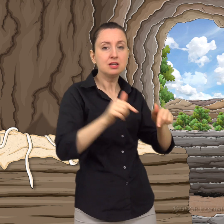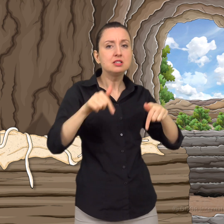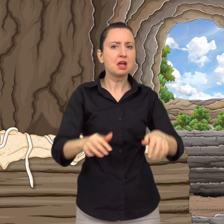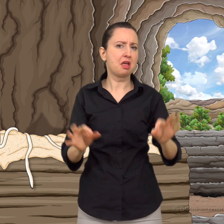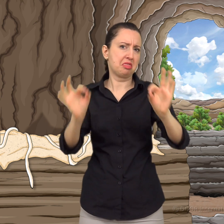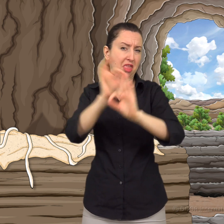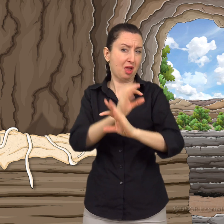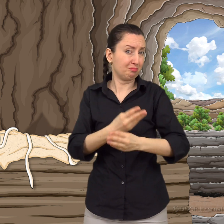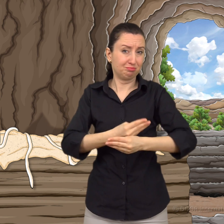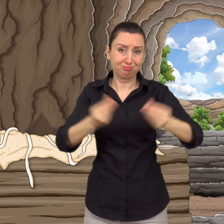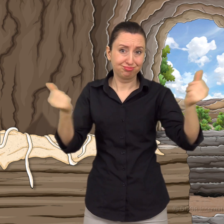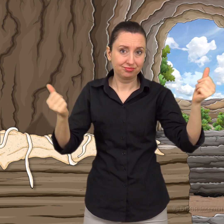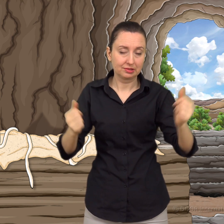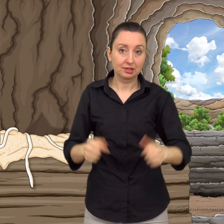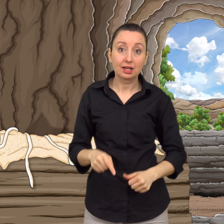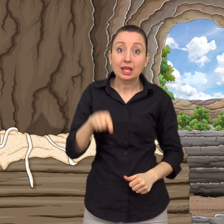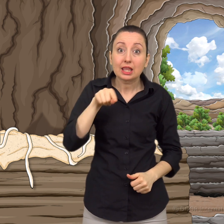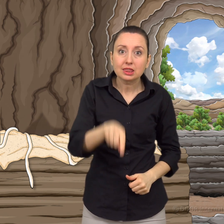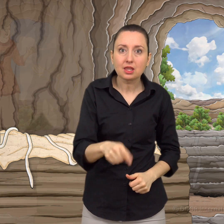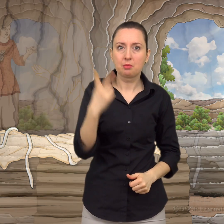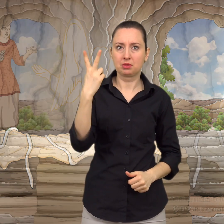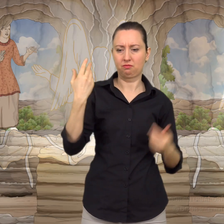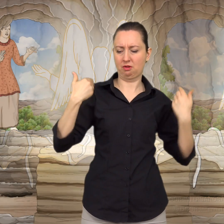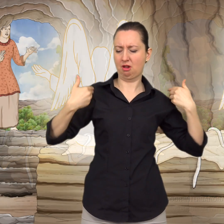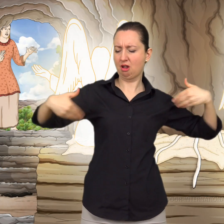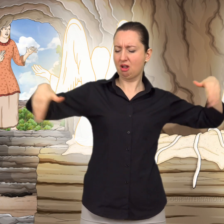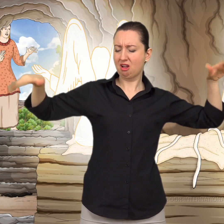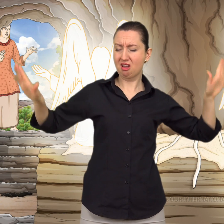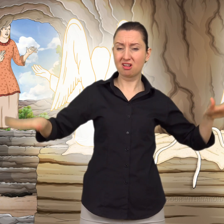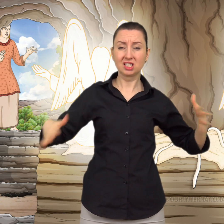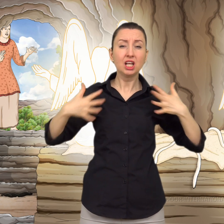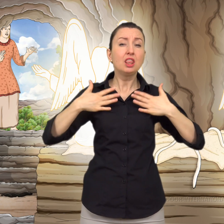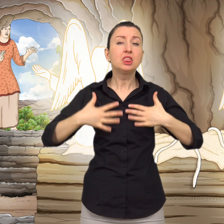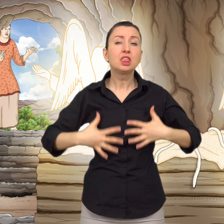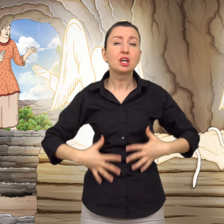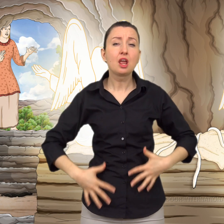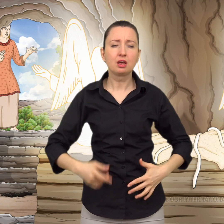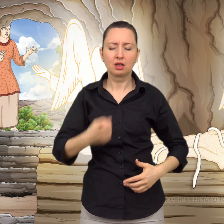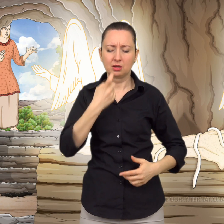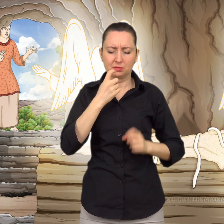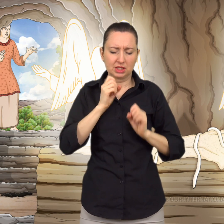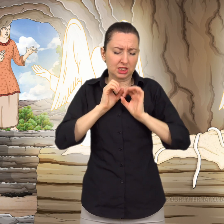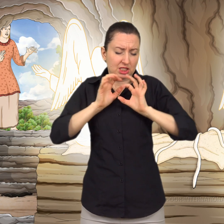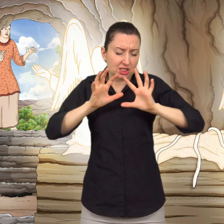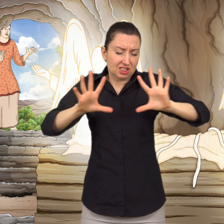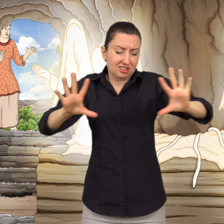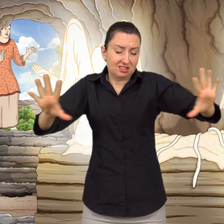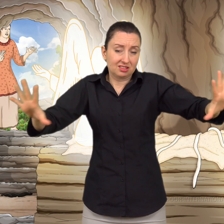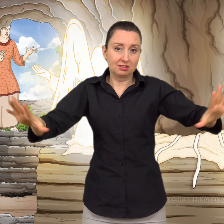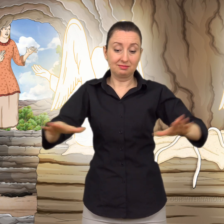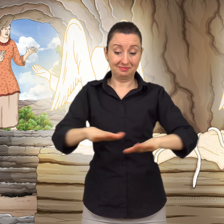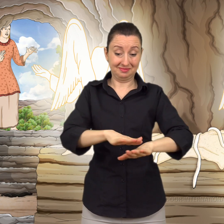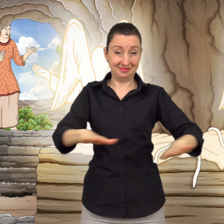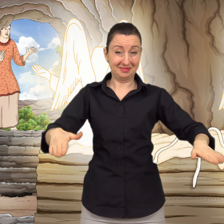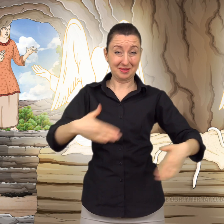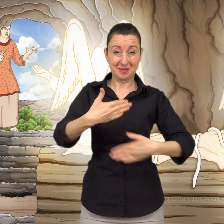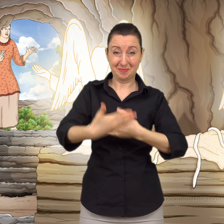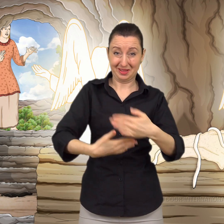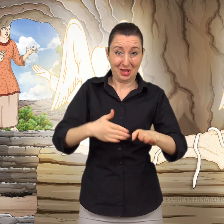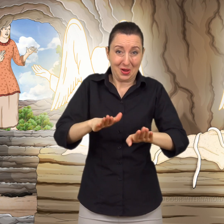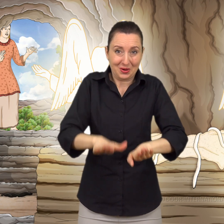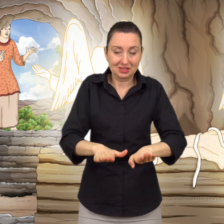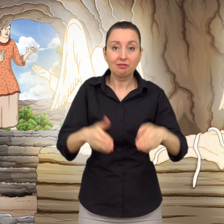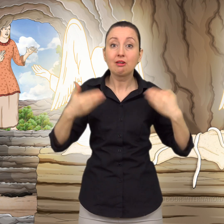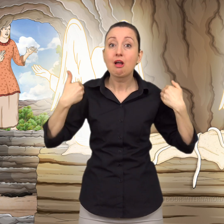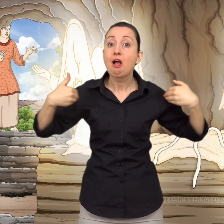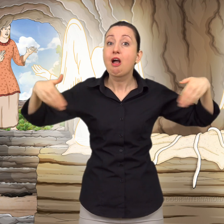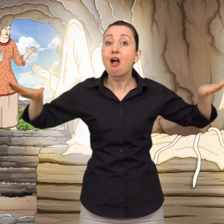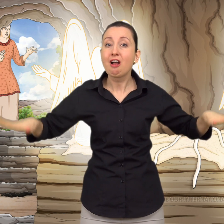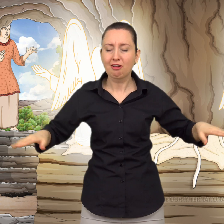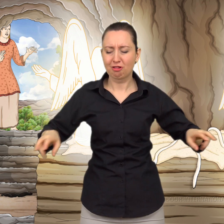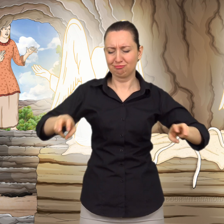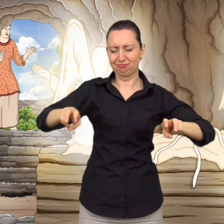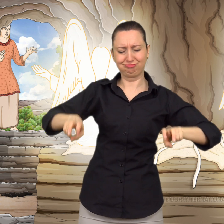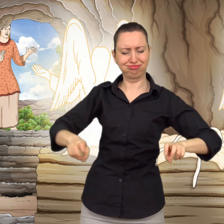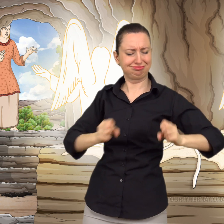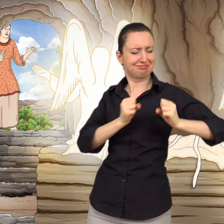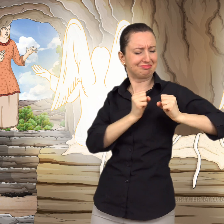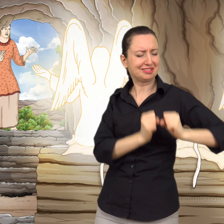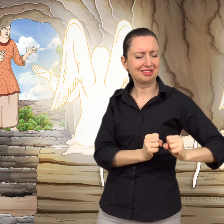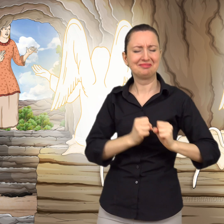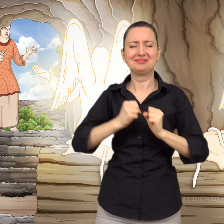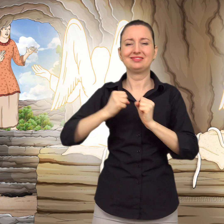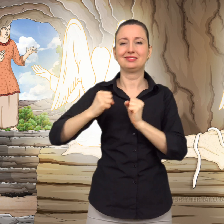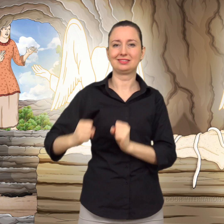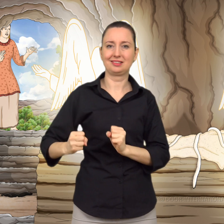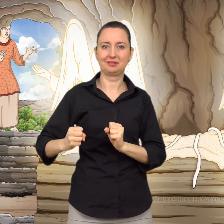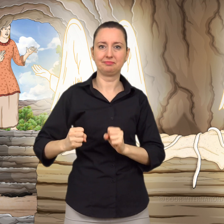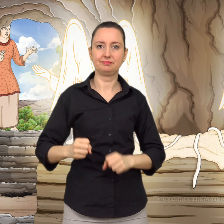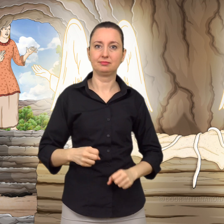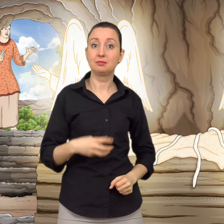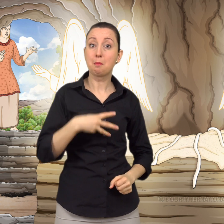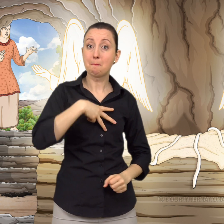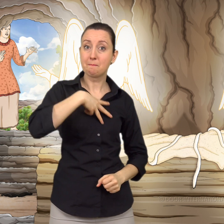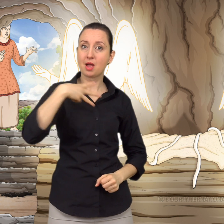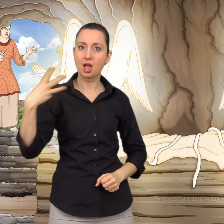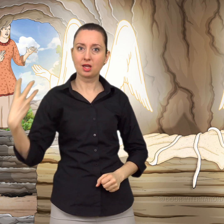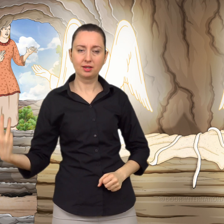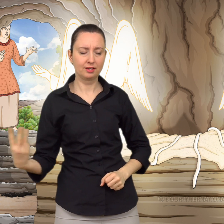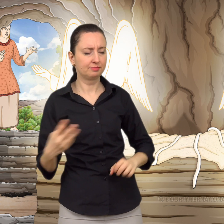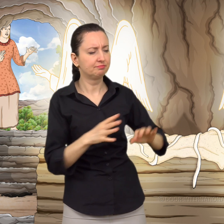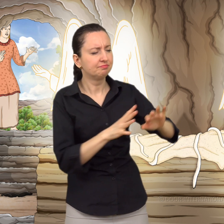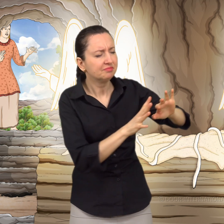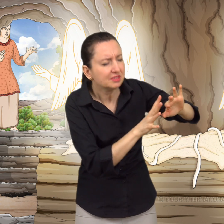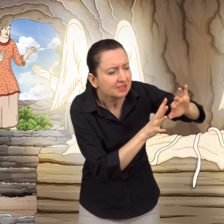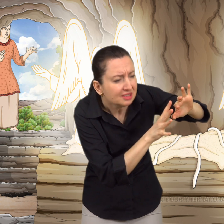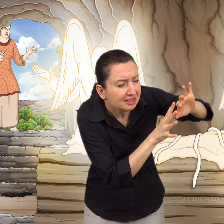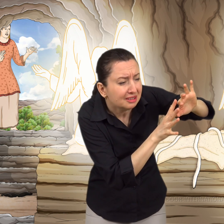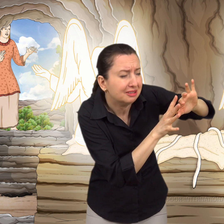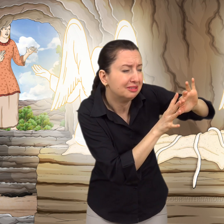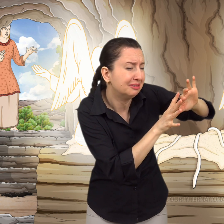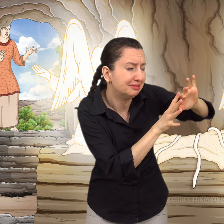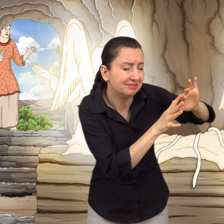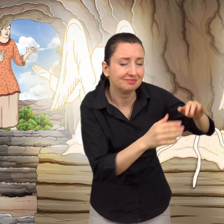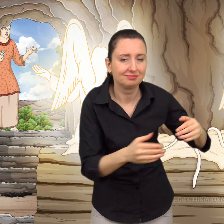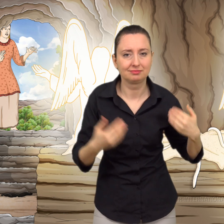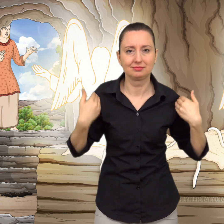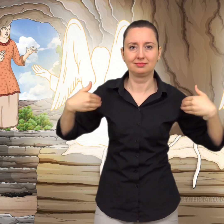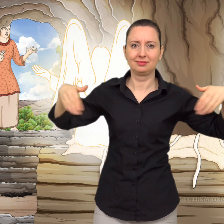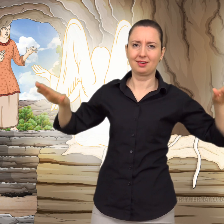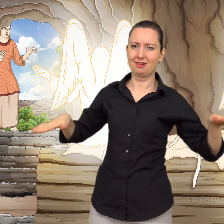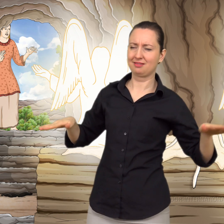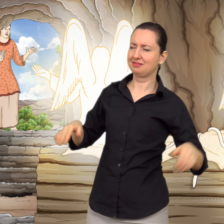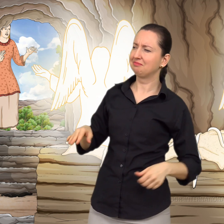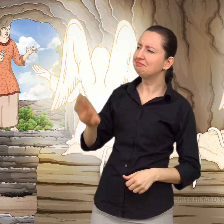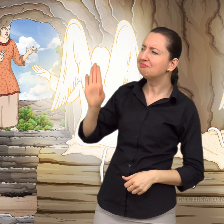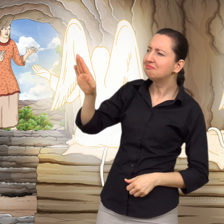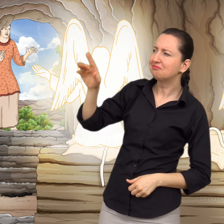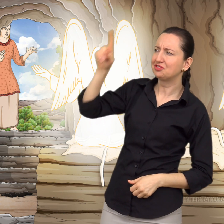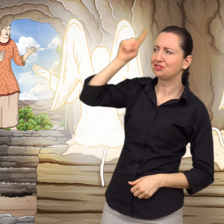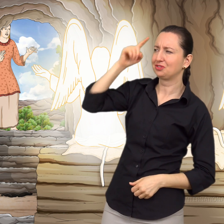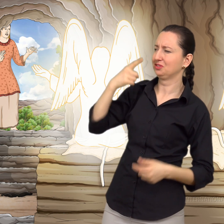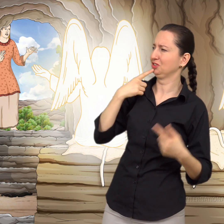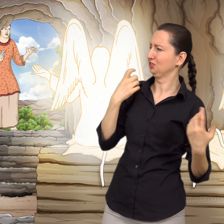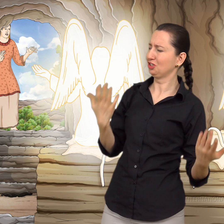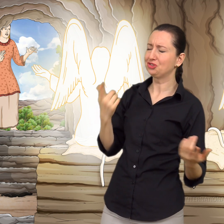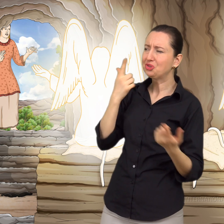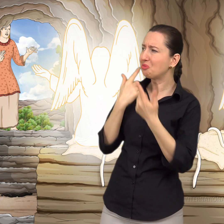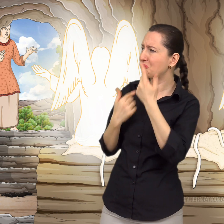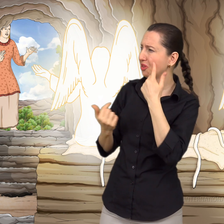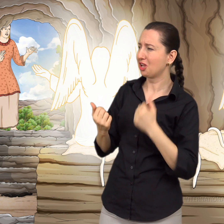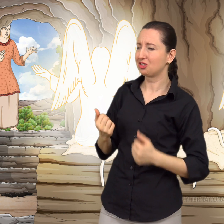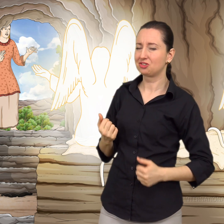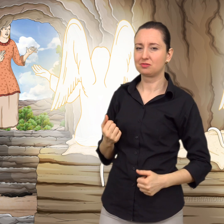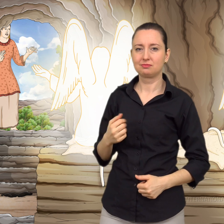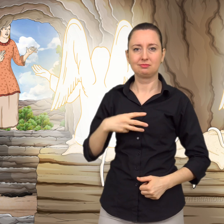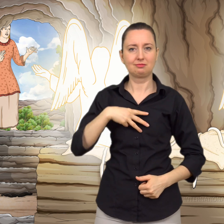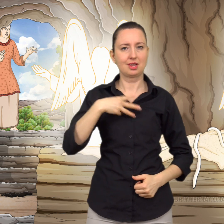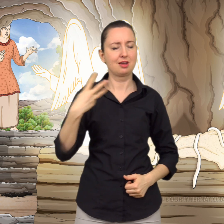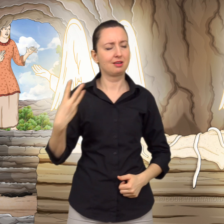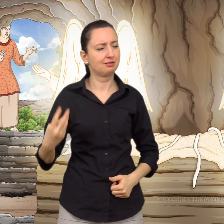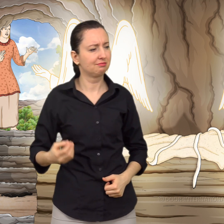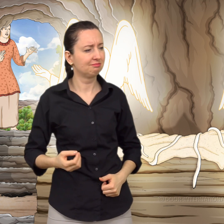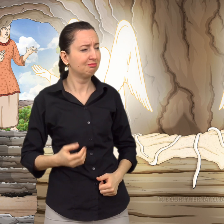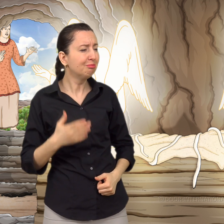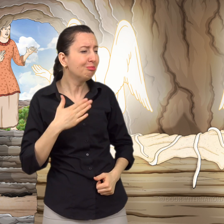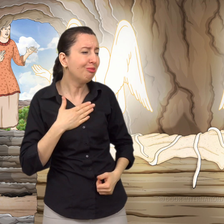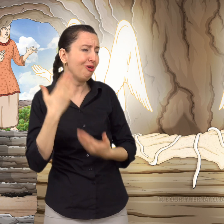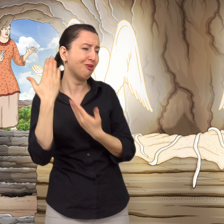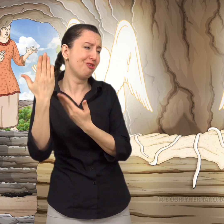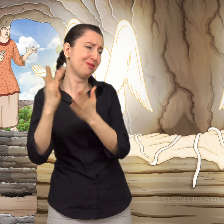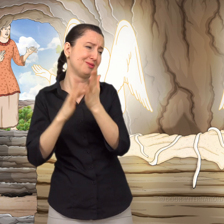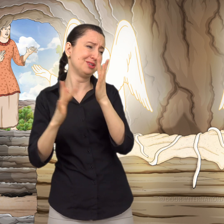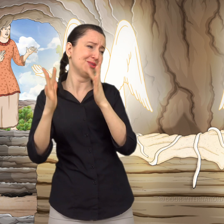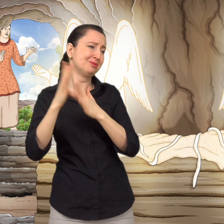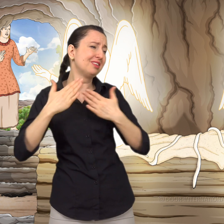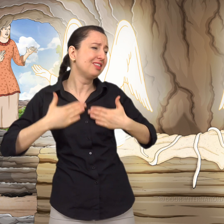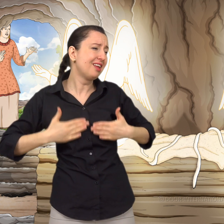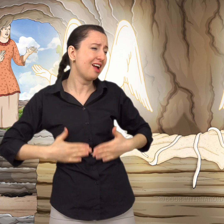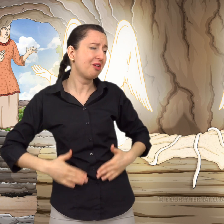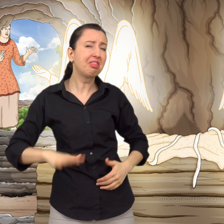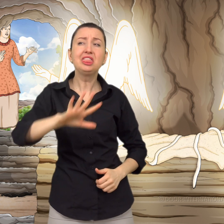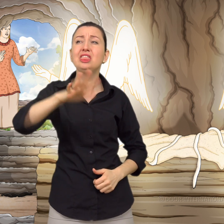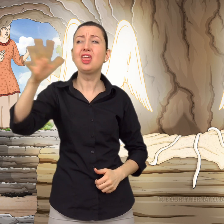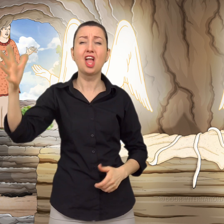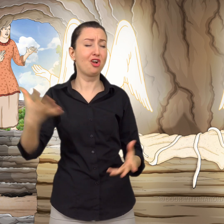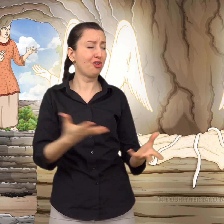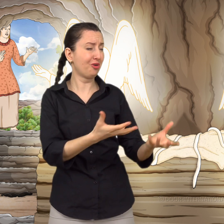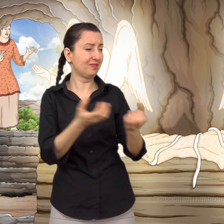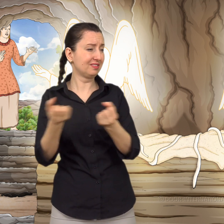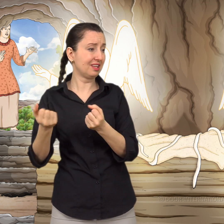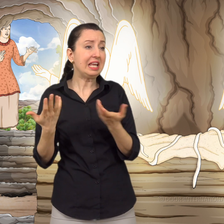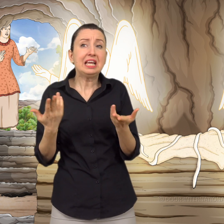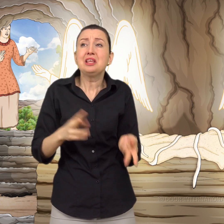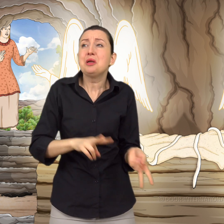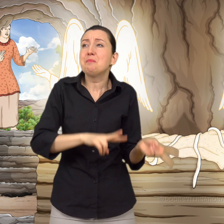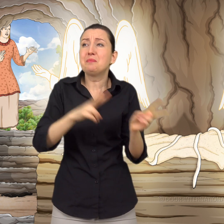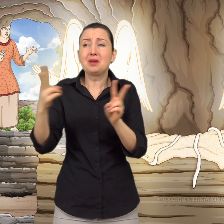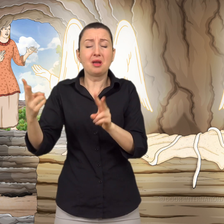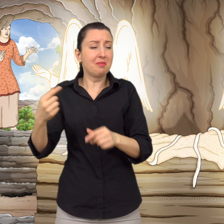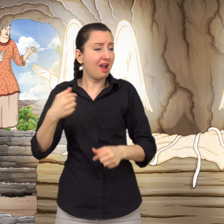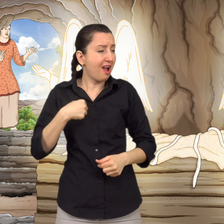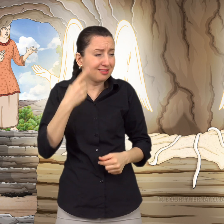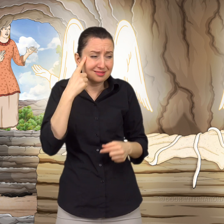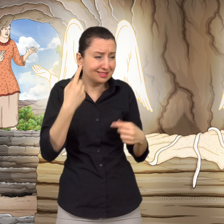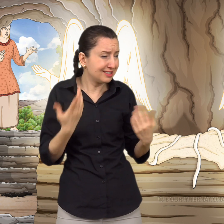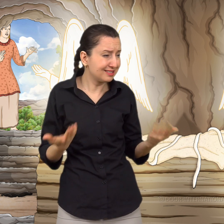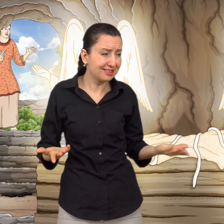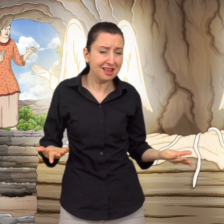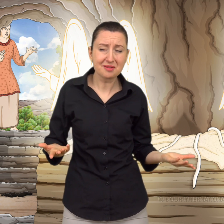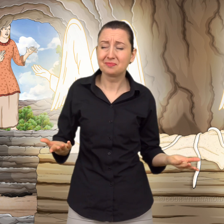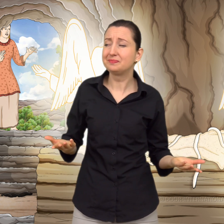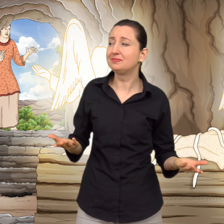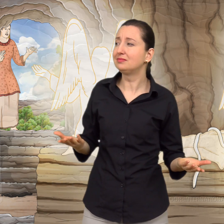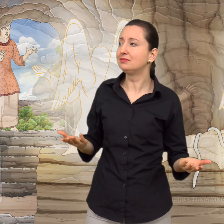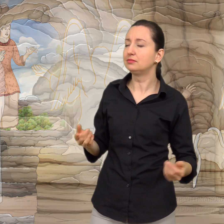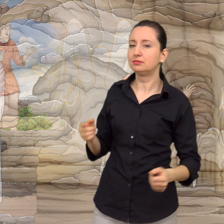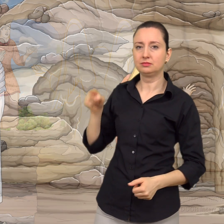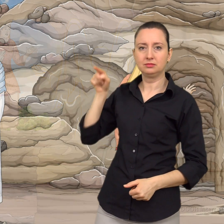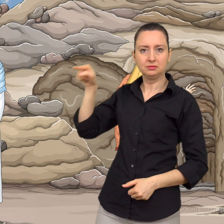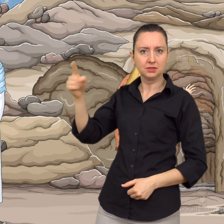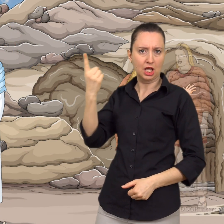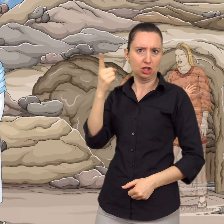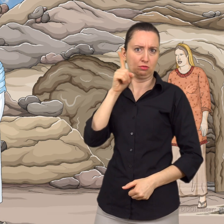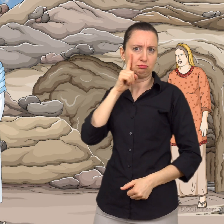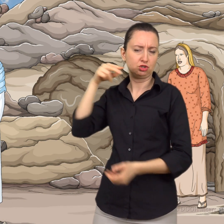And as she wept, she bent down to look into the tomb, and she saw two angels in white sitting where the body of Jesus had lain, one at the head and the other at the feet. “Woman, why are you weeping?” they asked. “Because they have taken my Lord away,” she said, “and I do not know where they have put Him.”